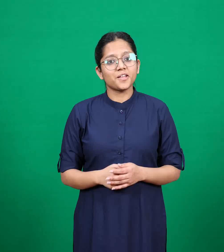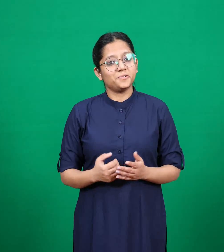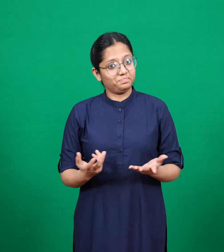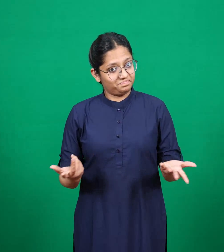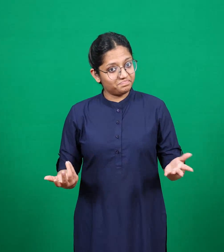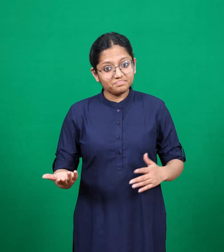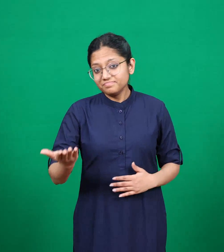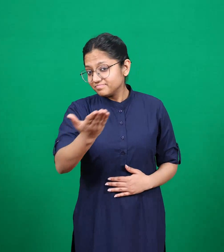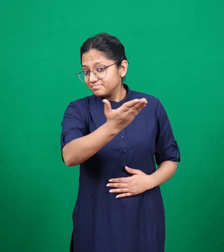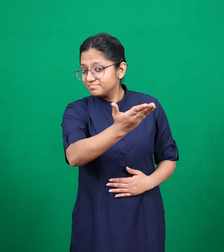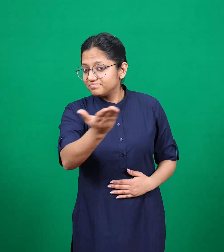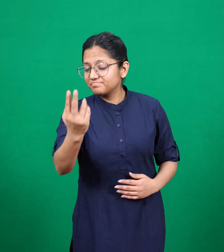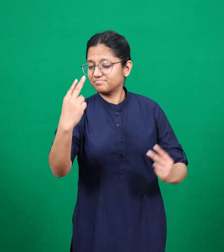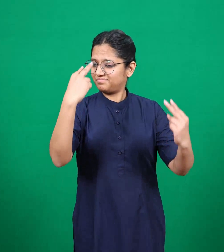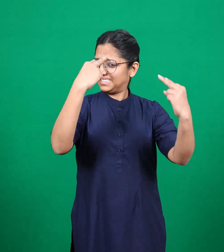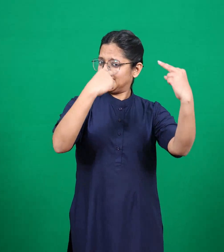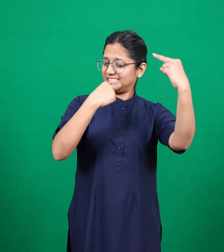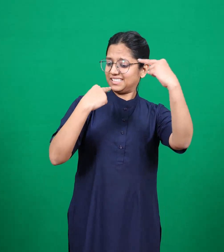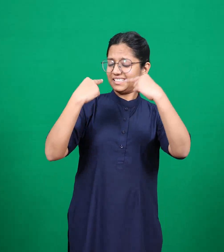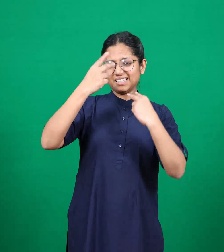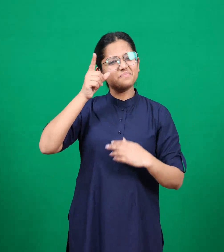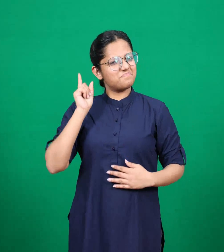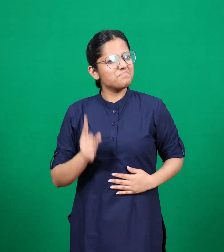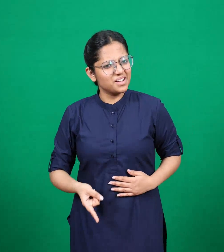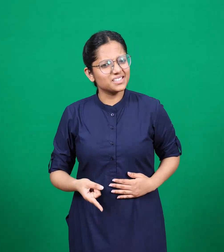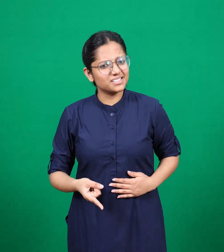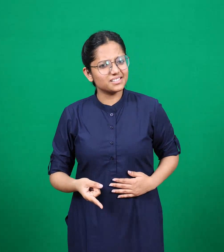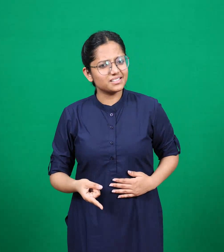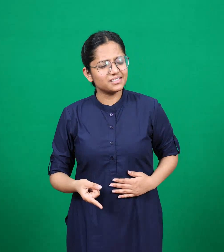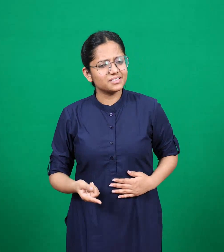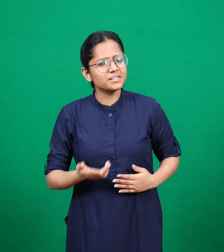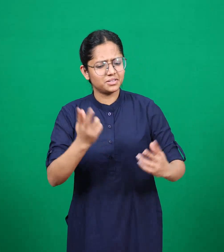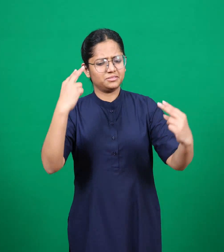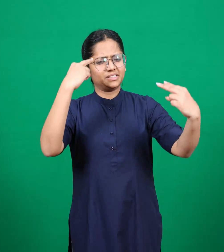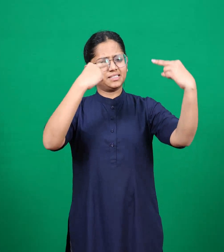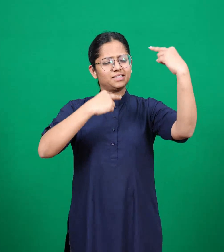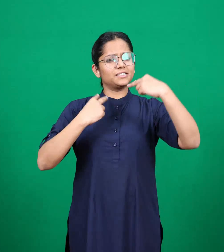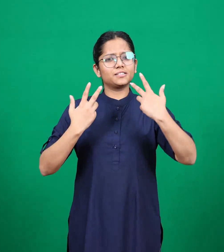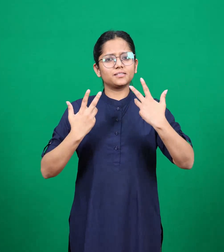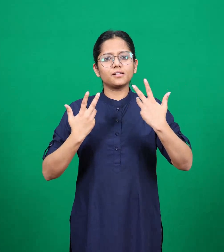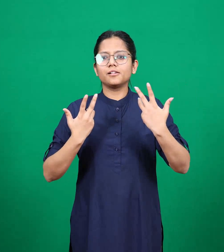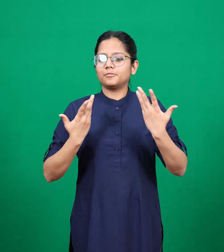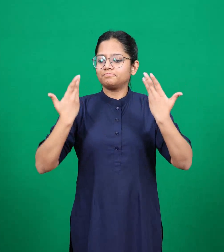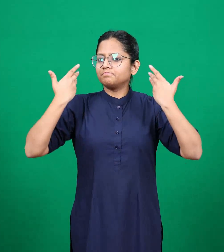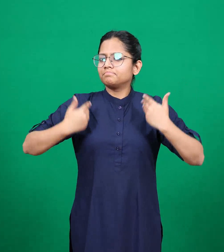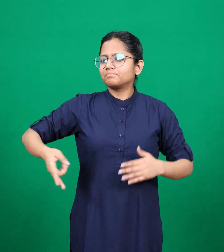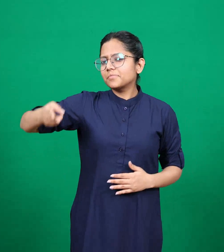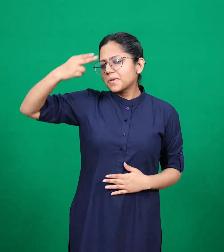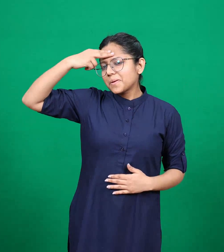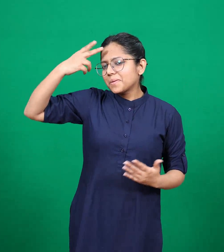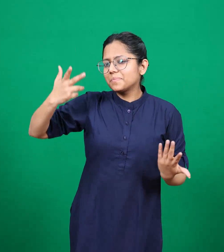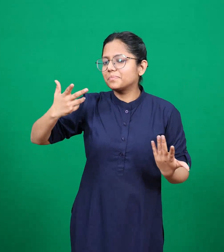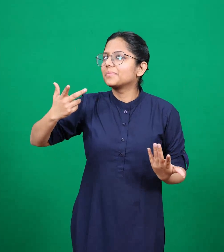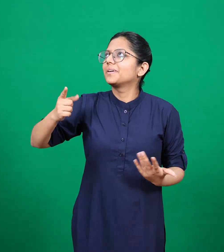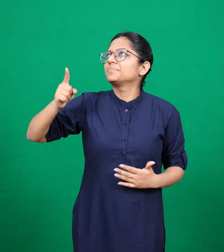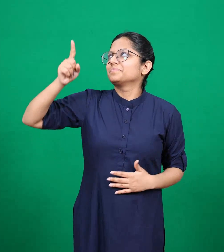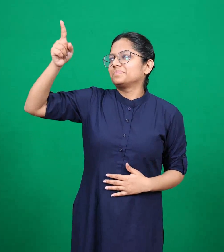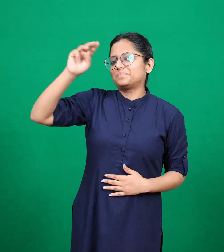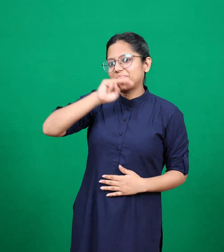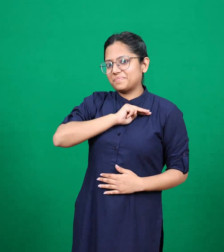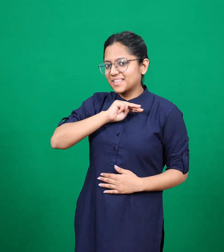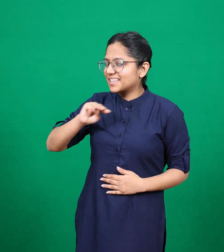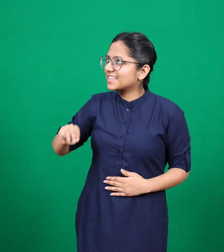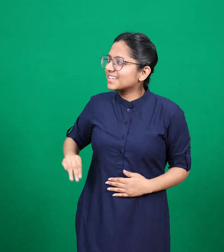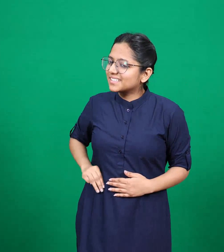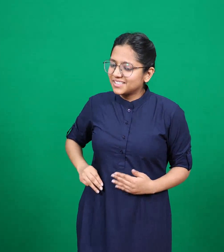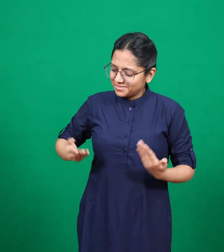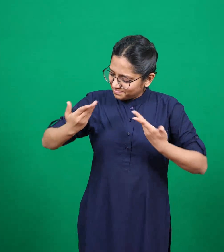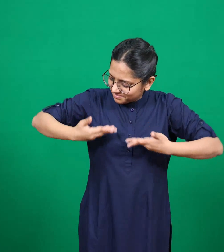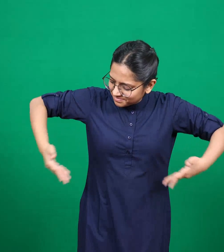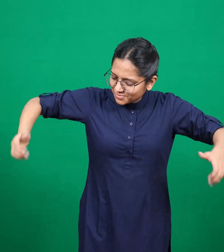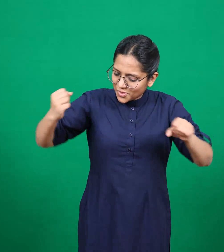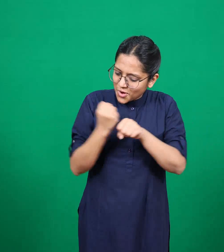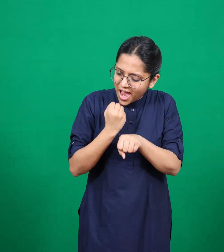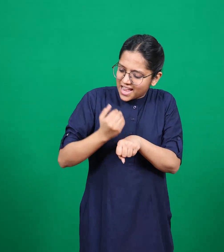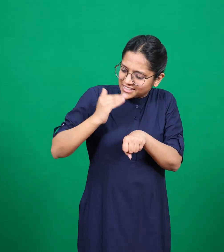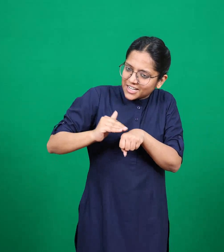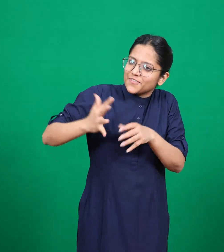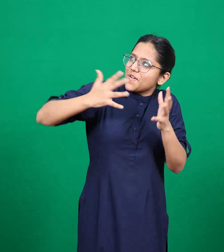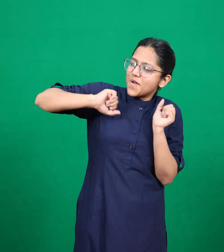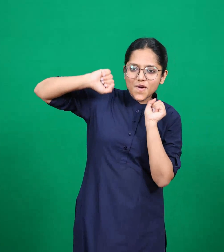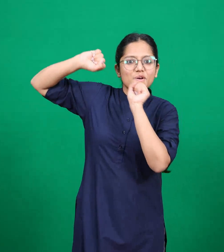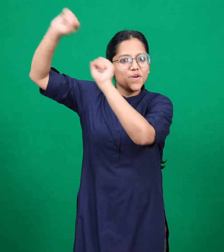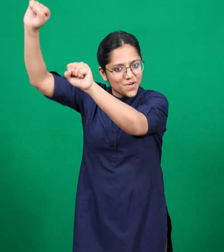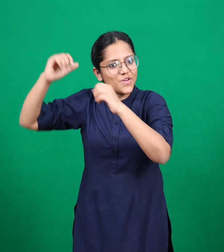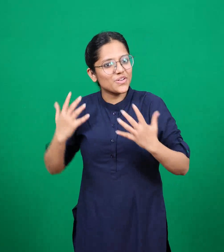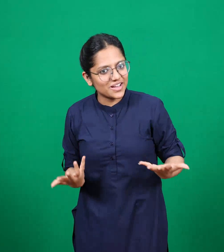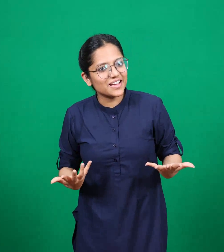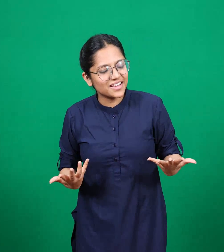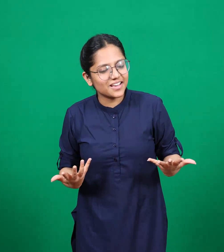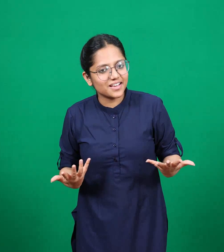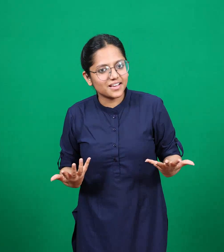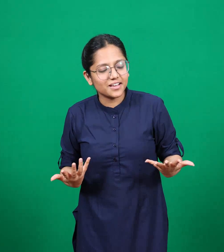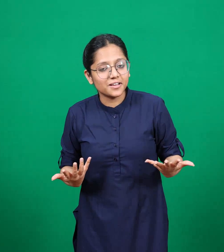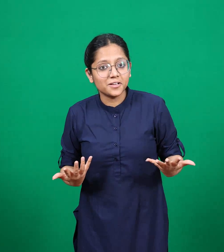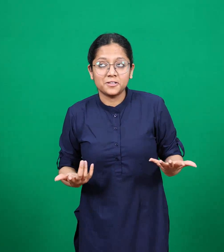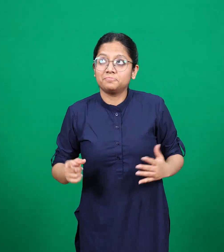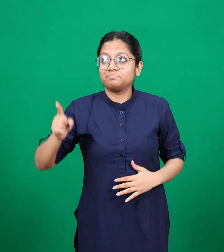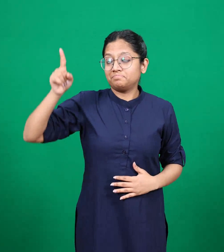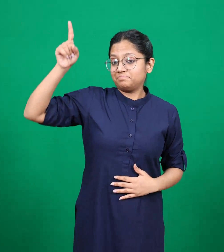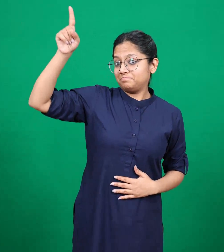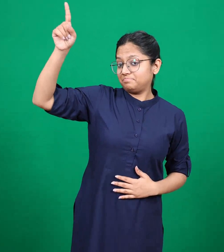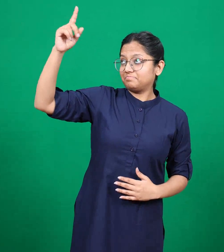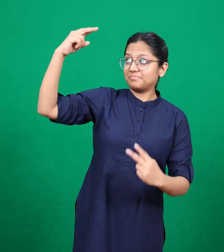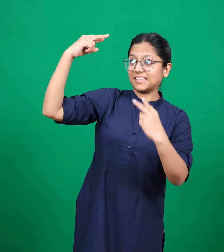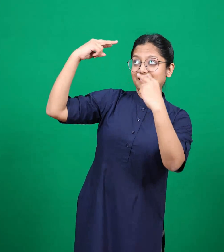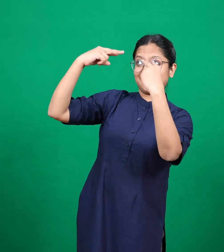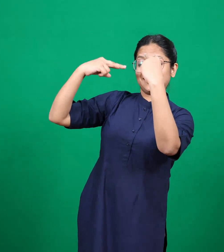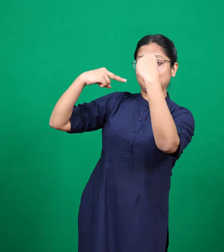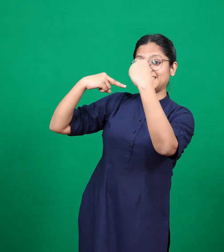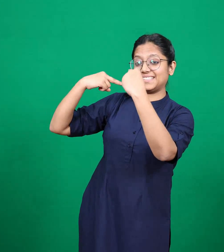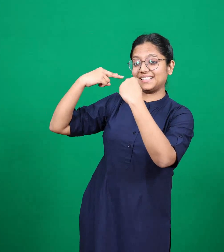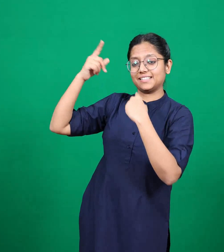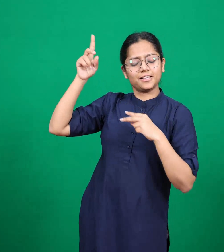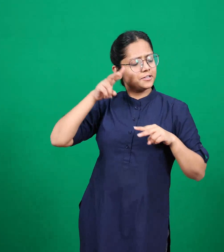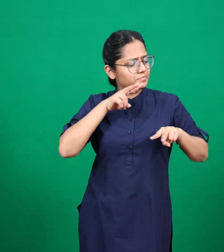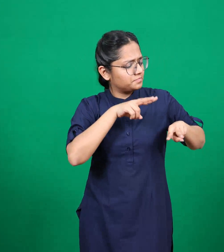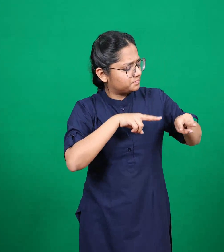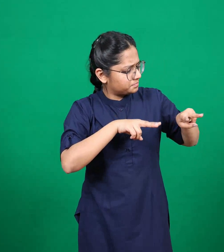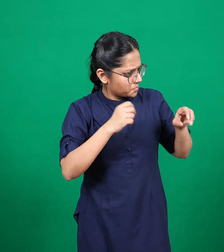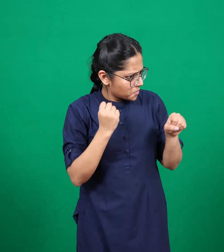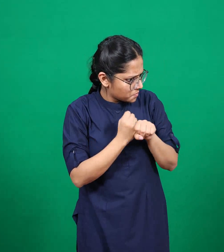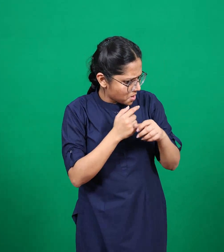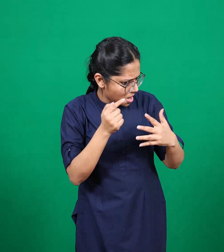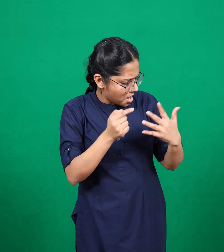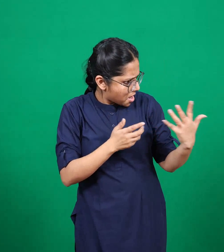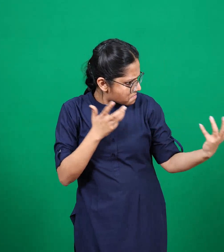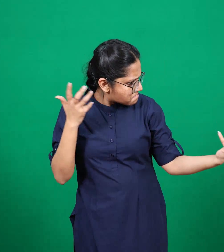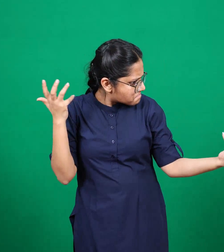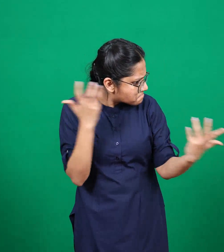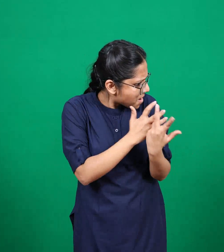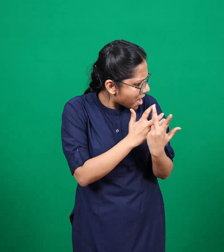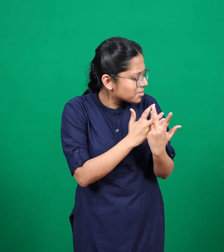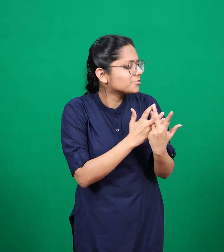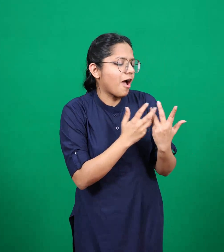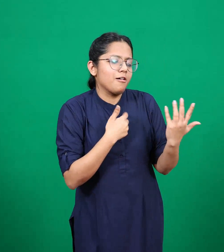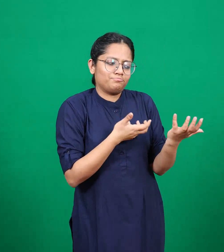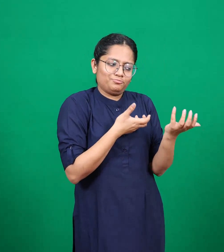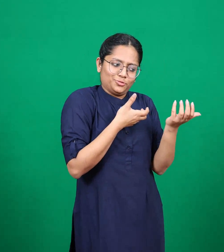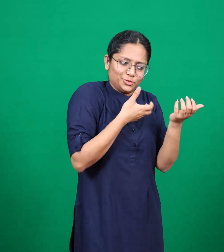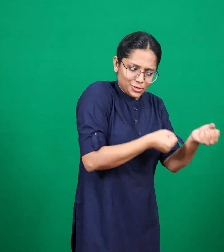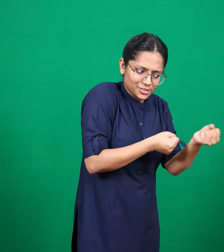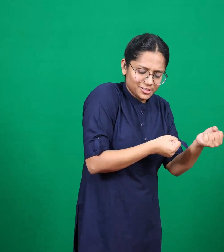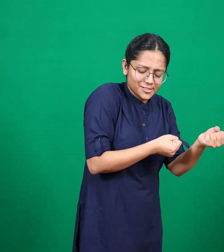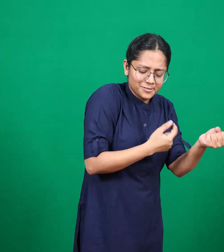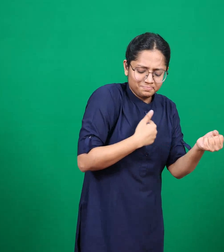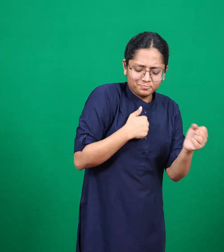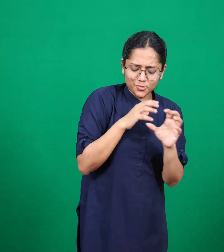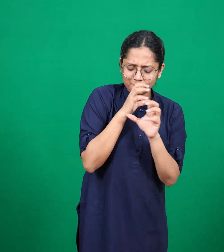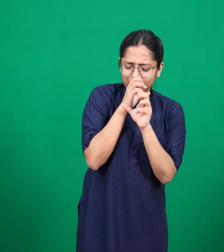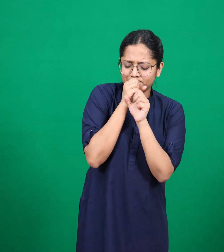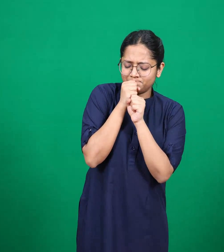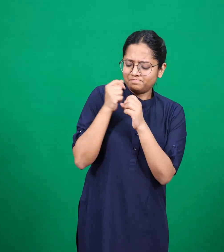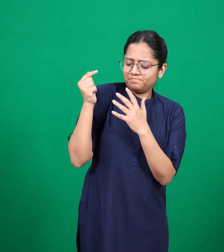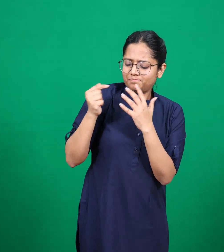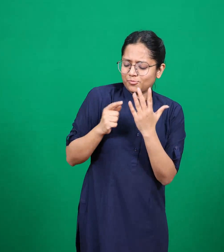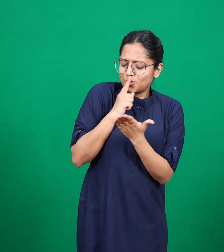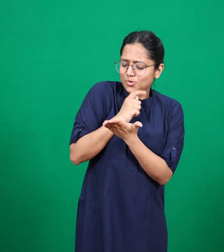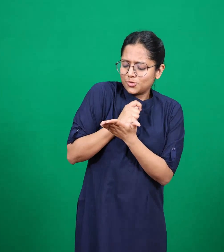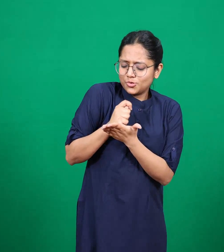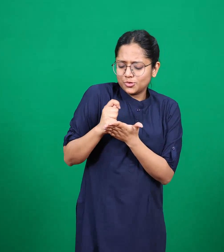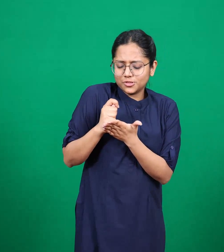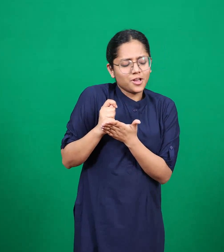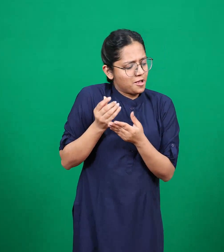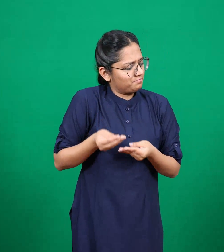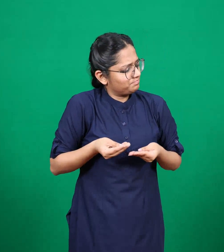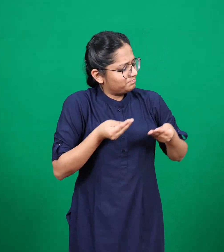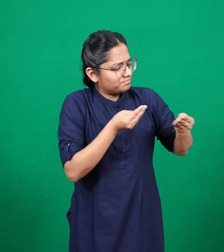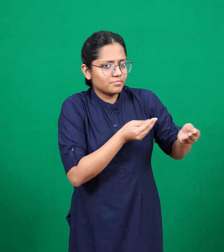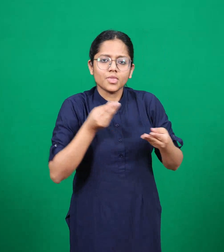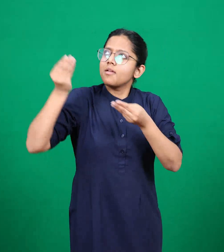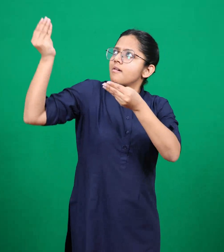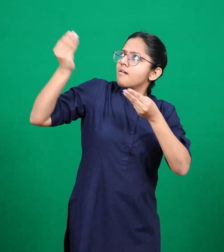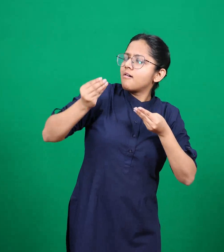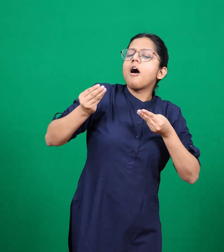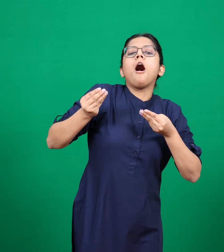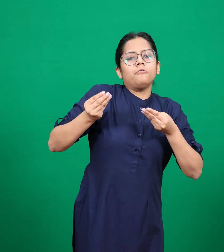So then, men ought to regard us as servants of Christ and stewards of the mysteries of God.